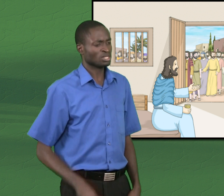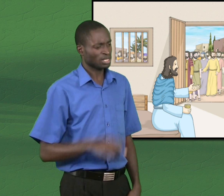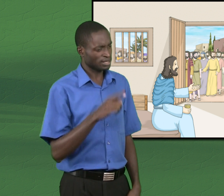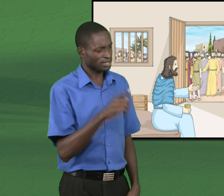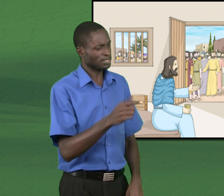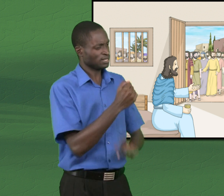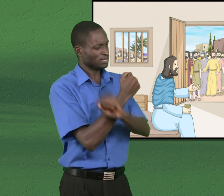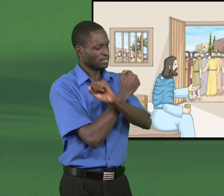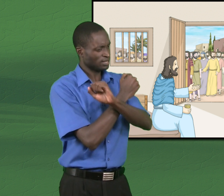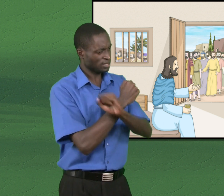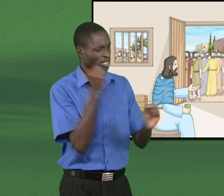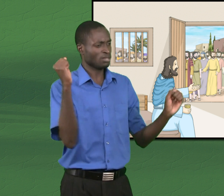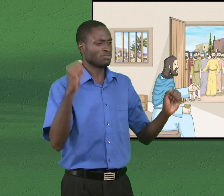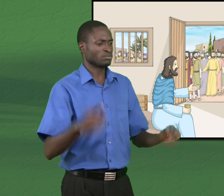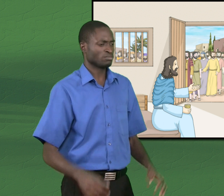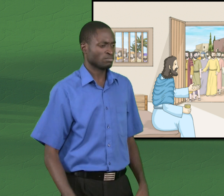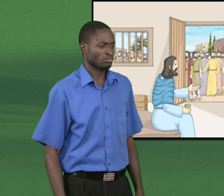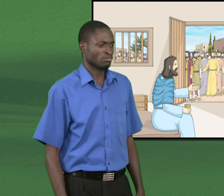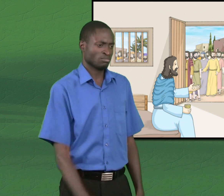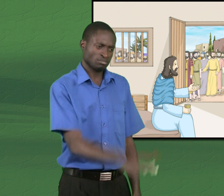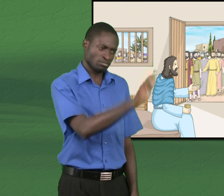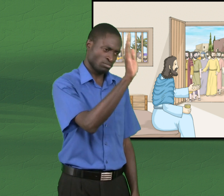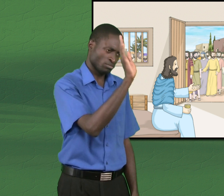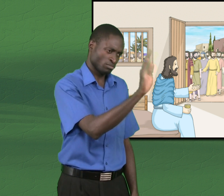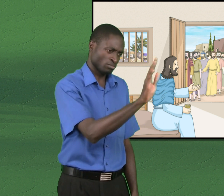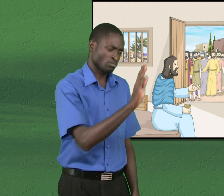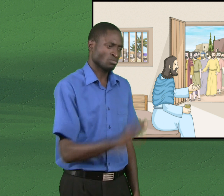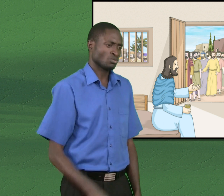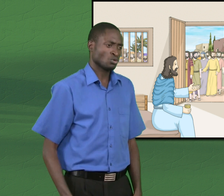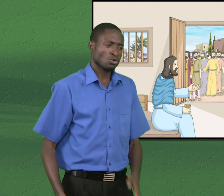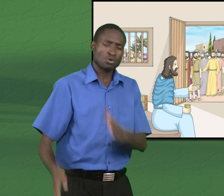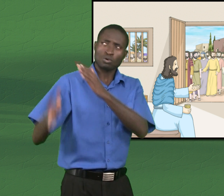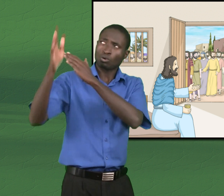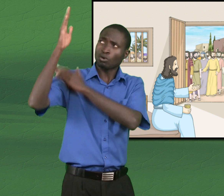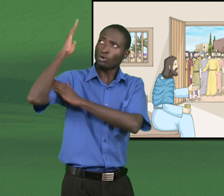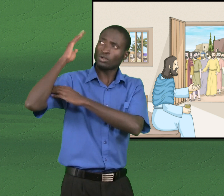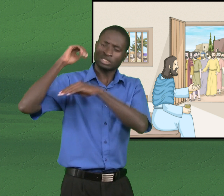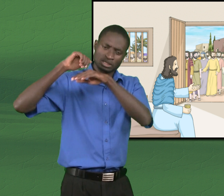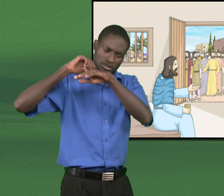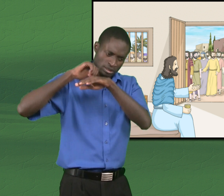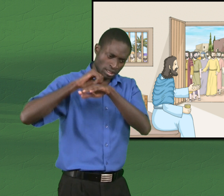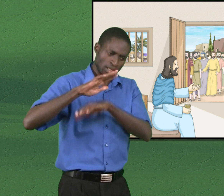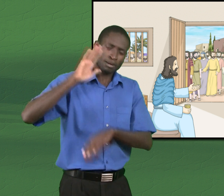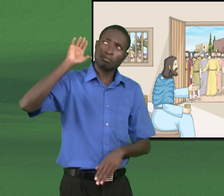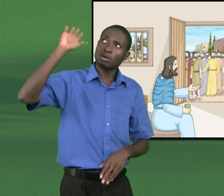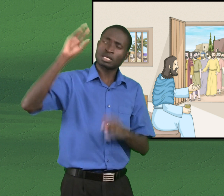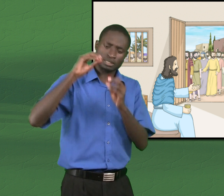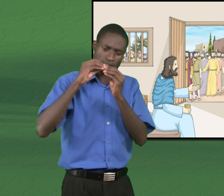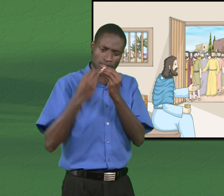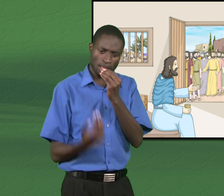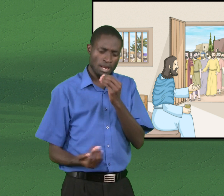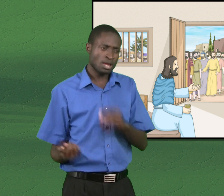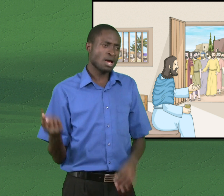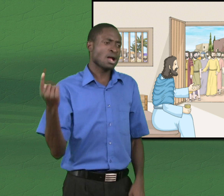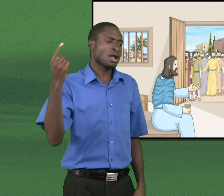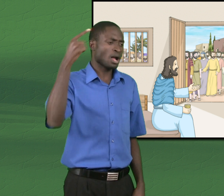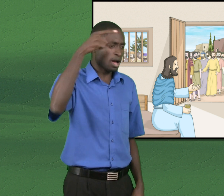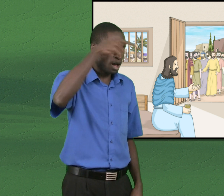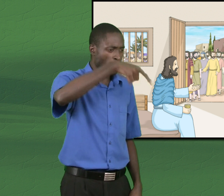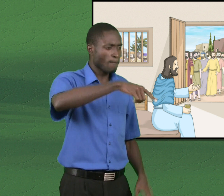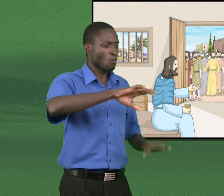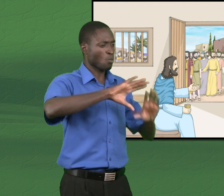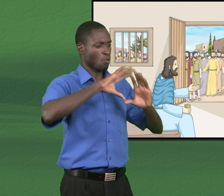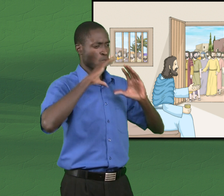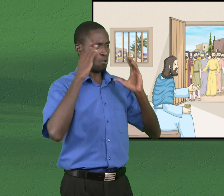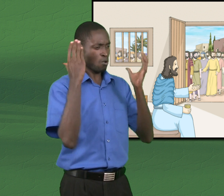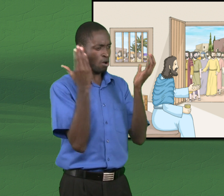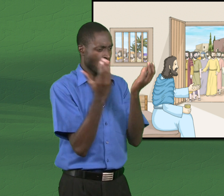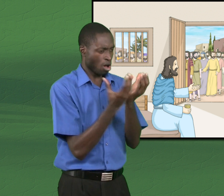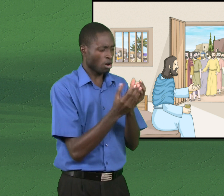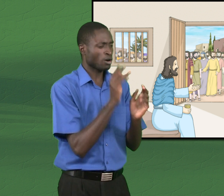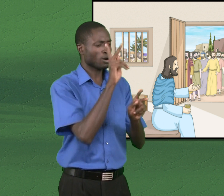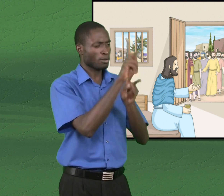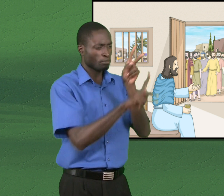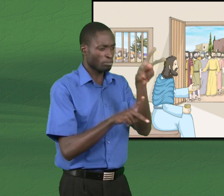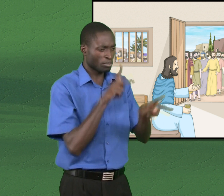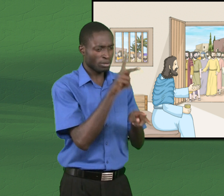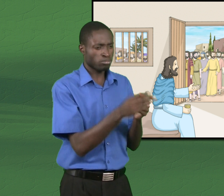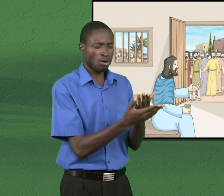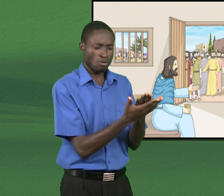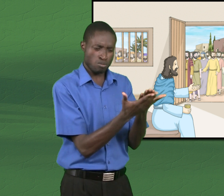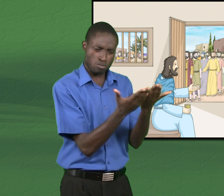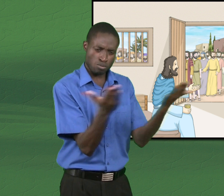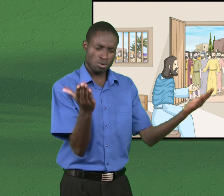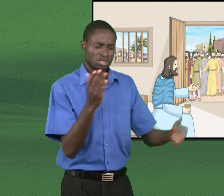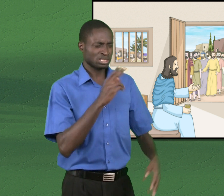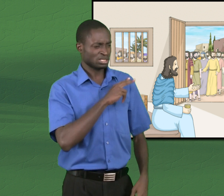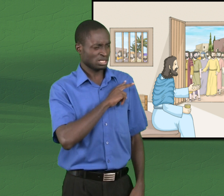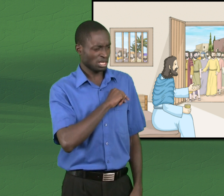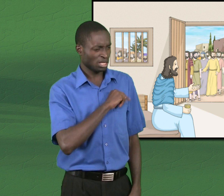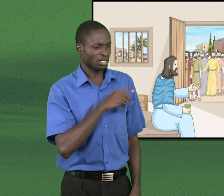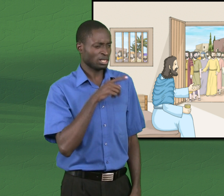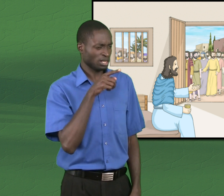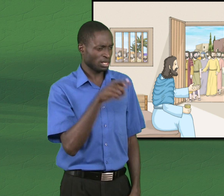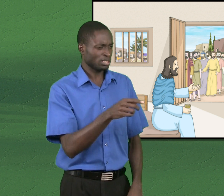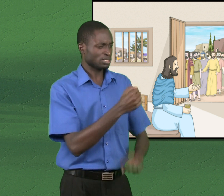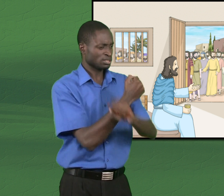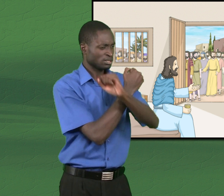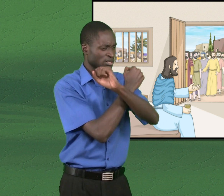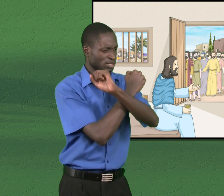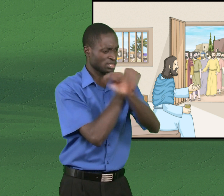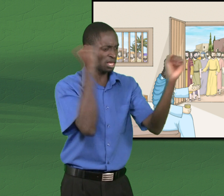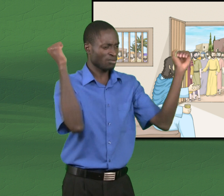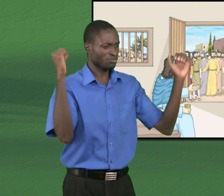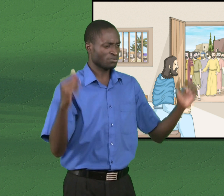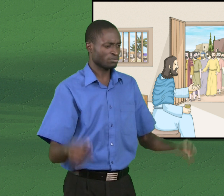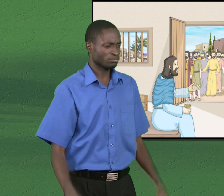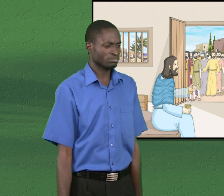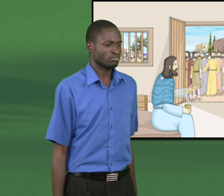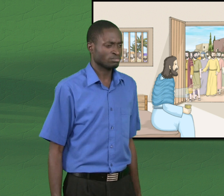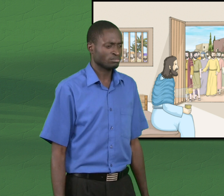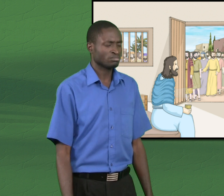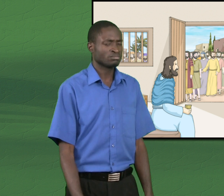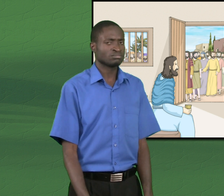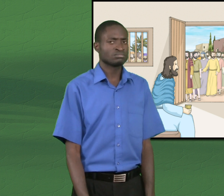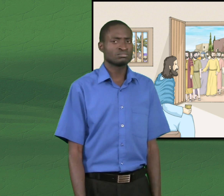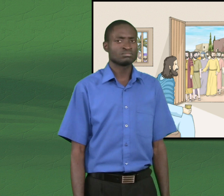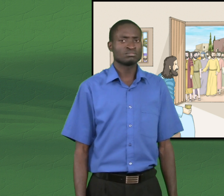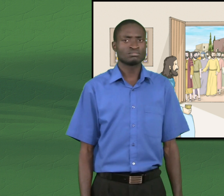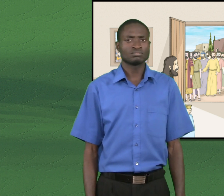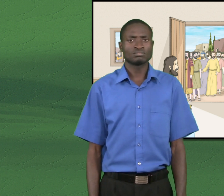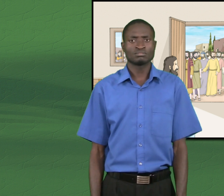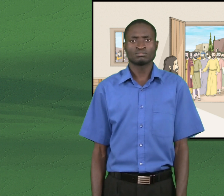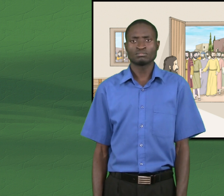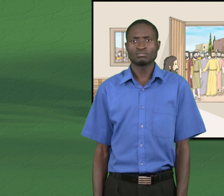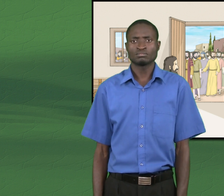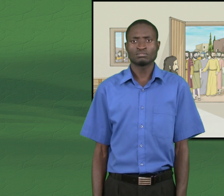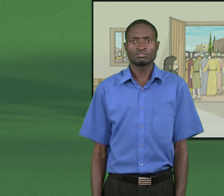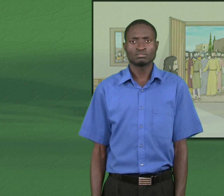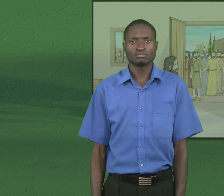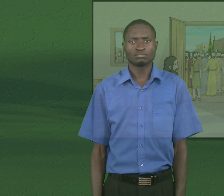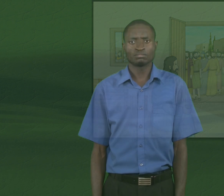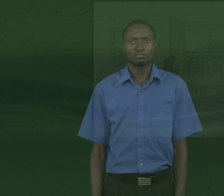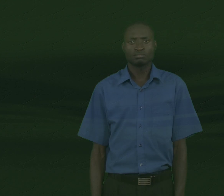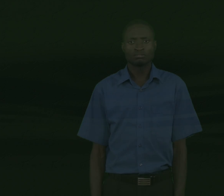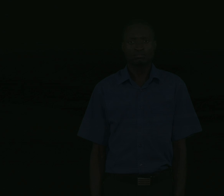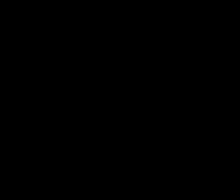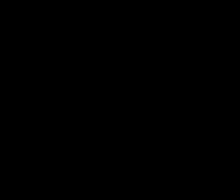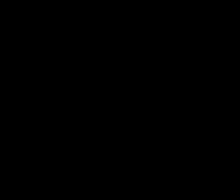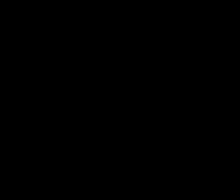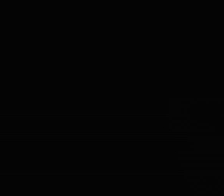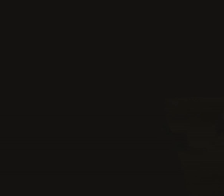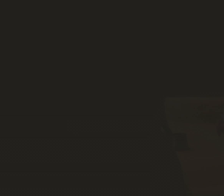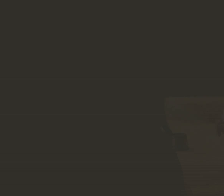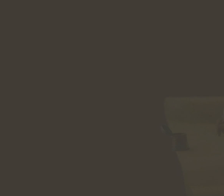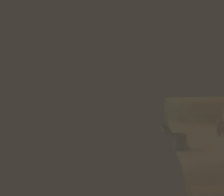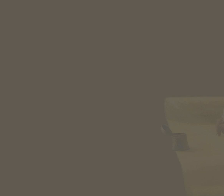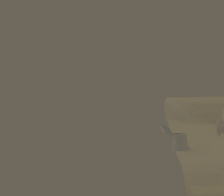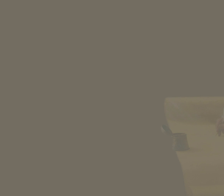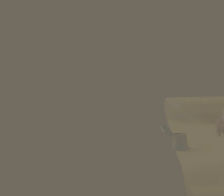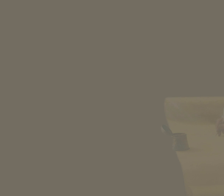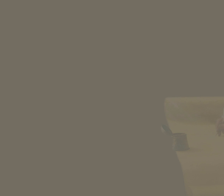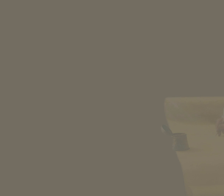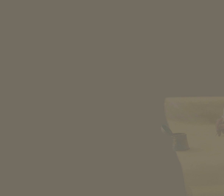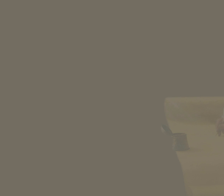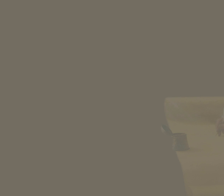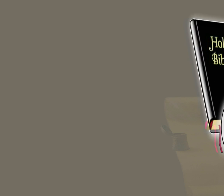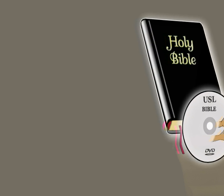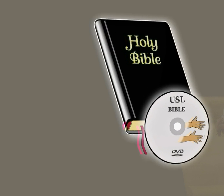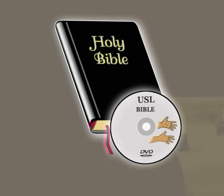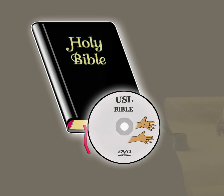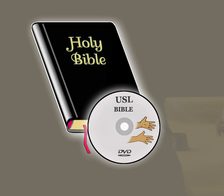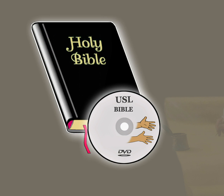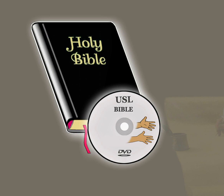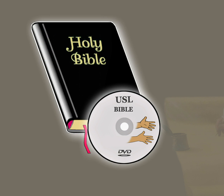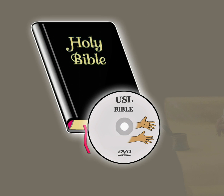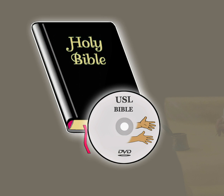For the Son of Man came to seek and to save the lost.”